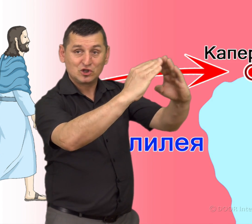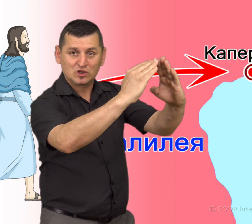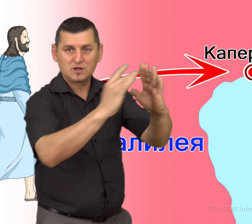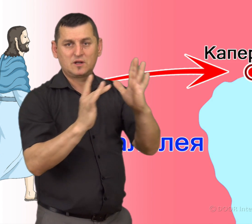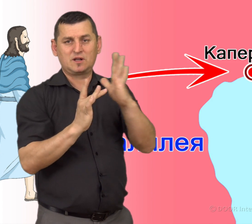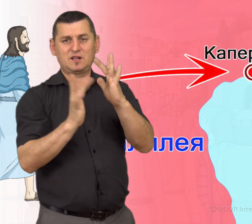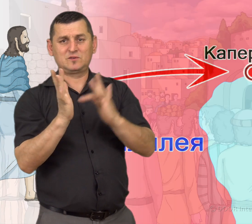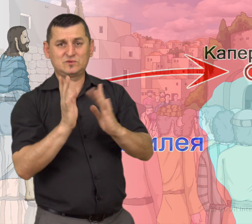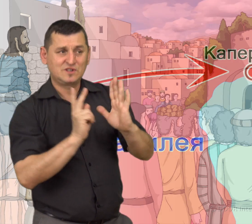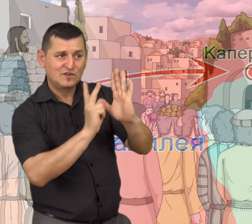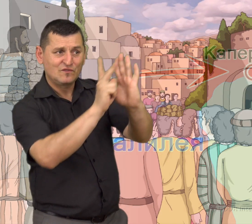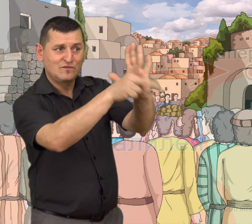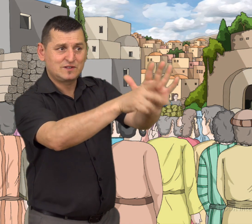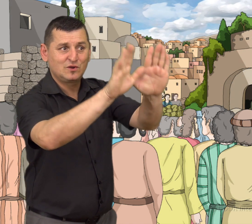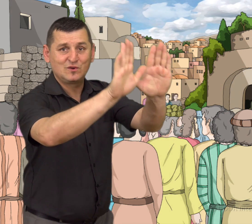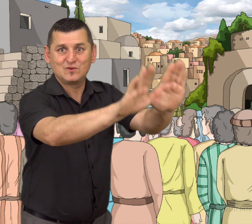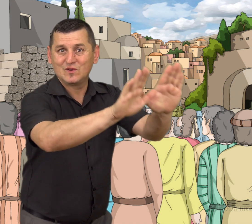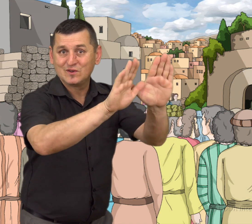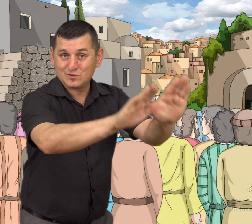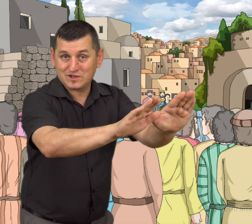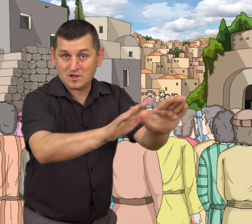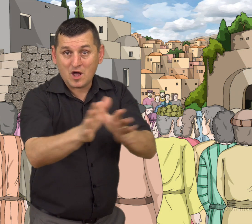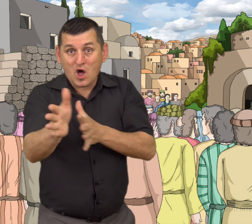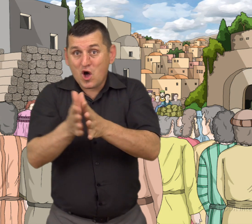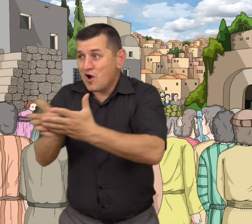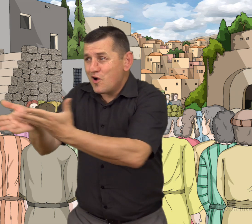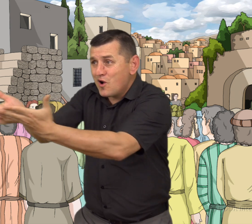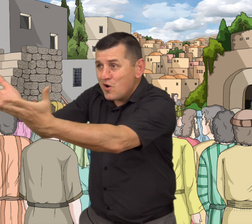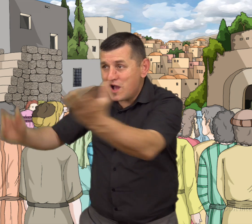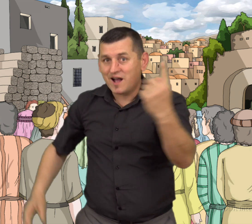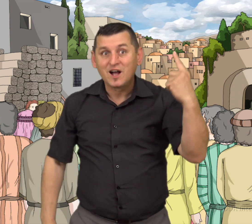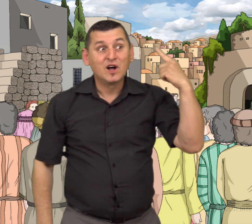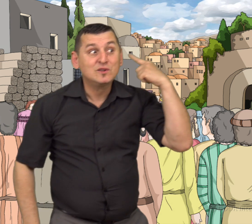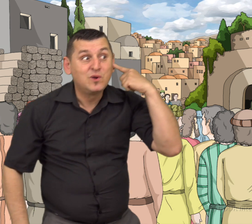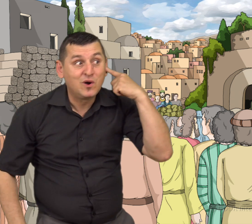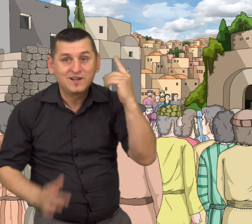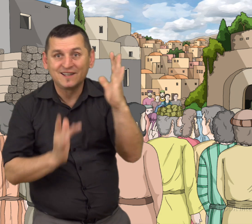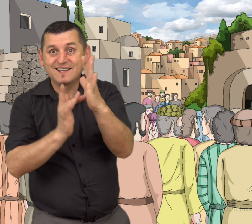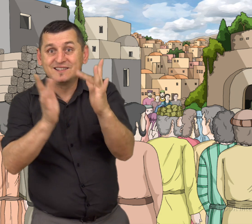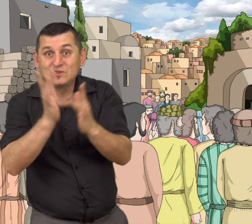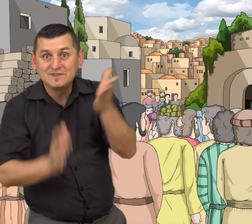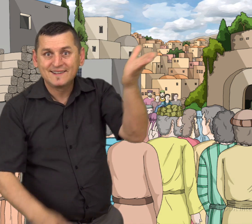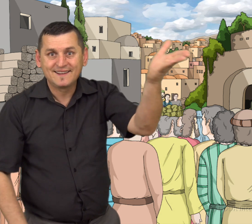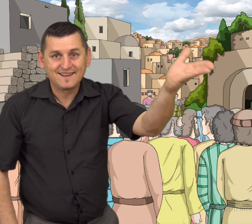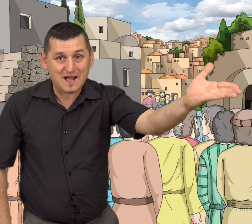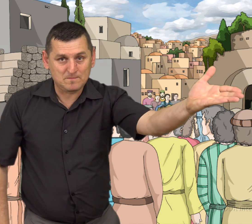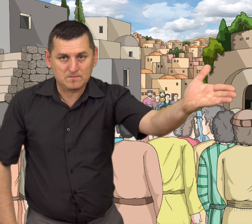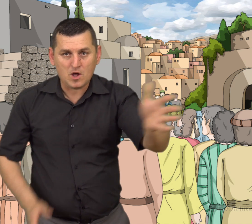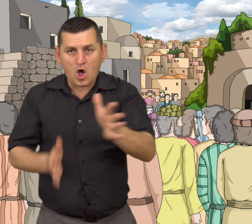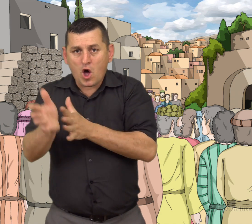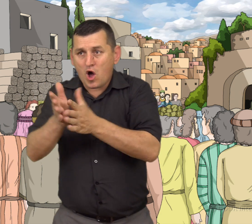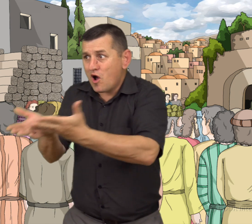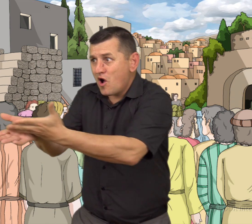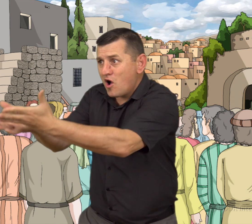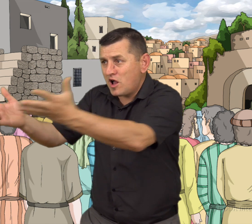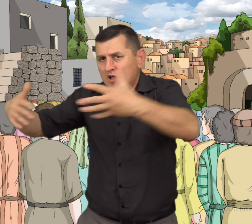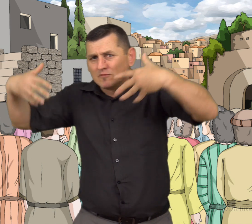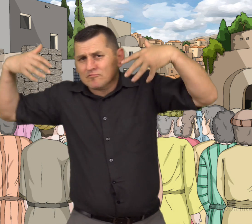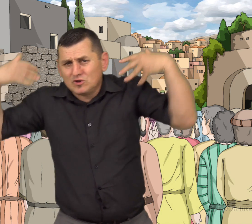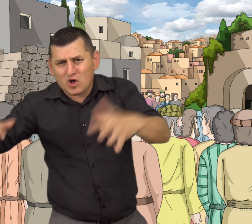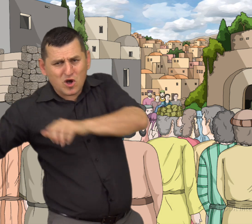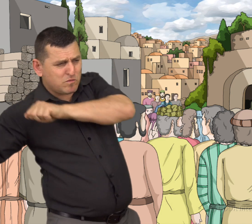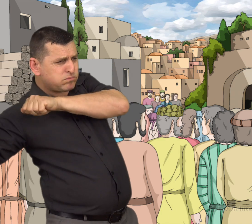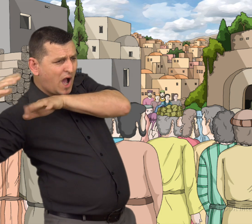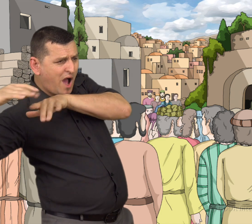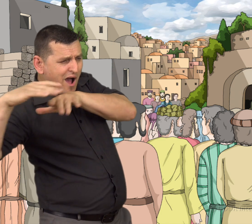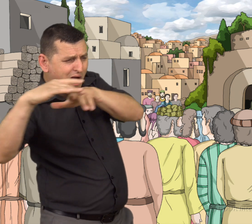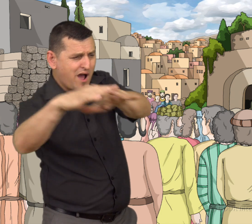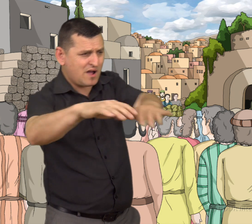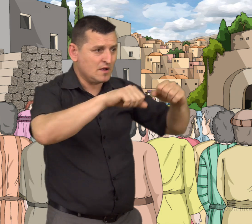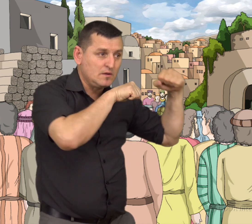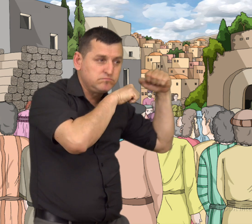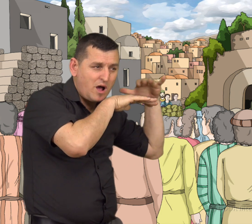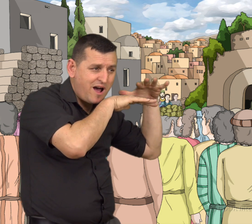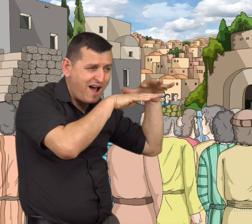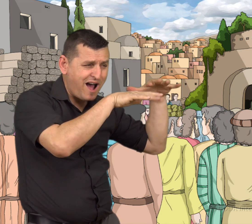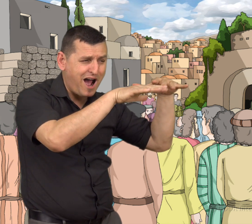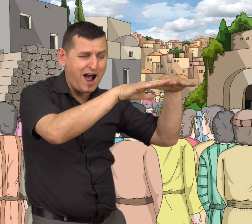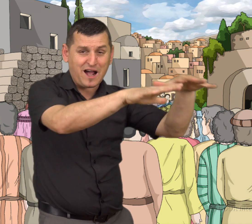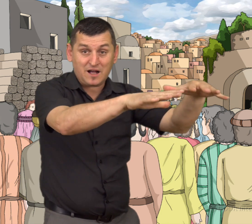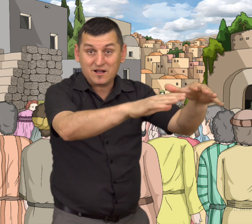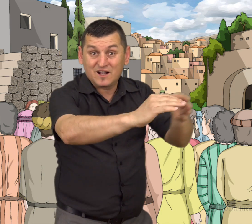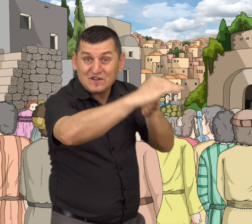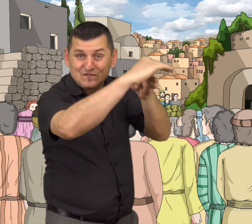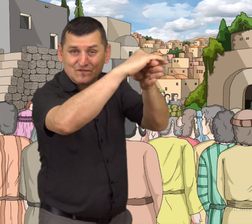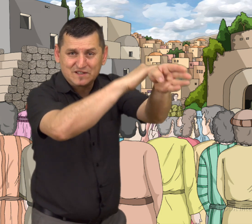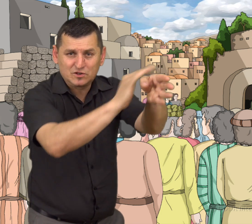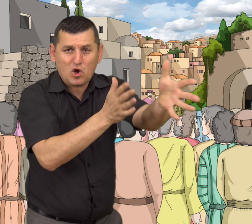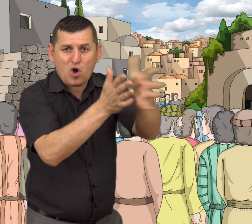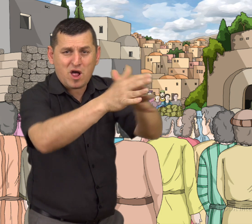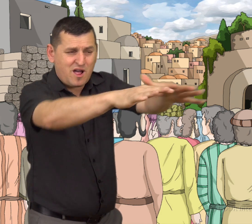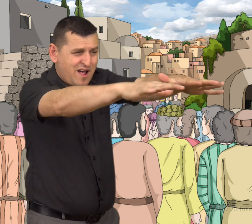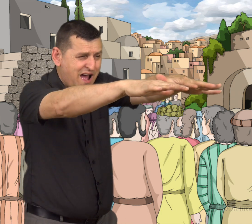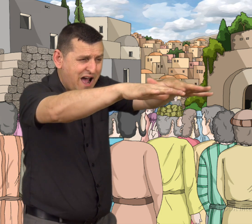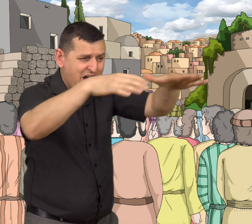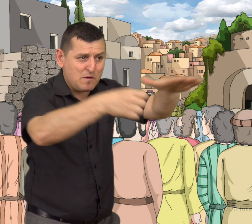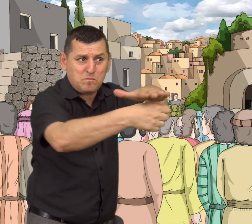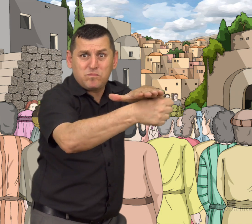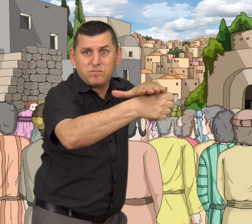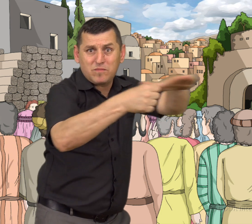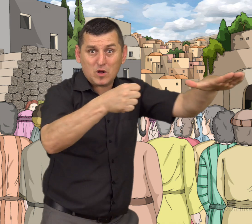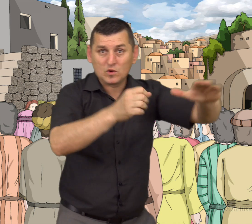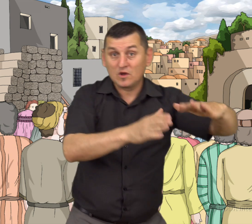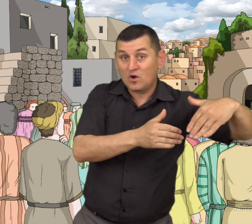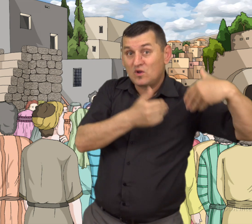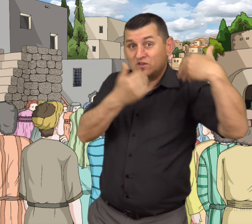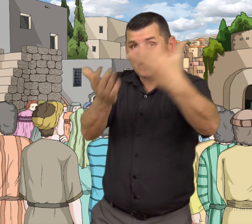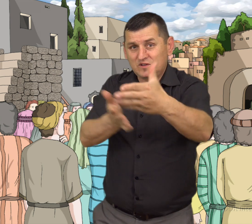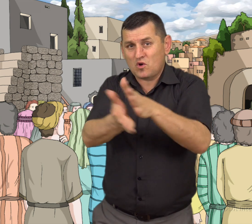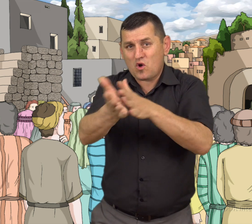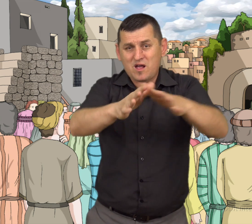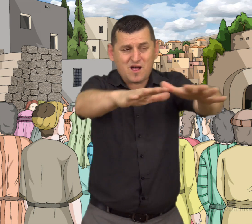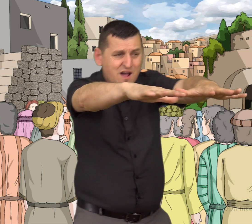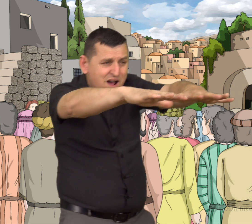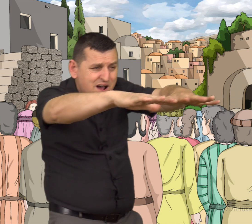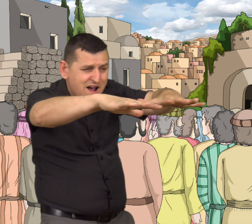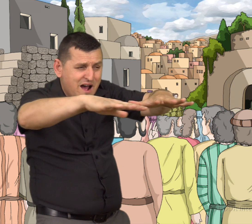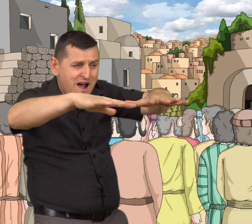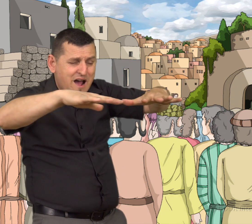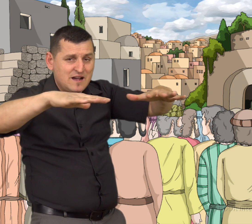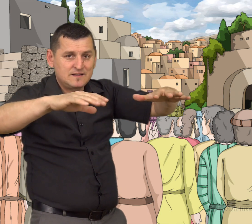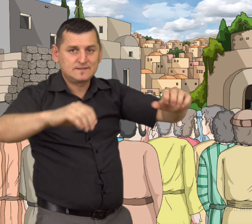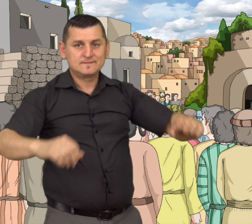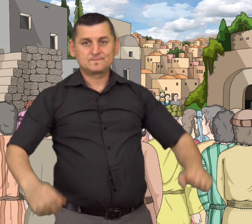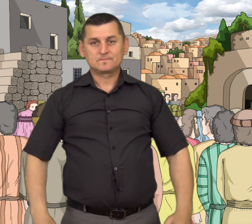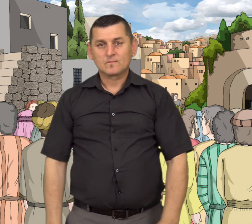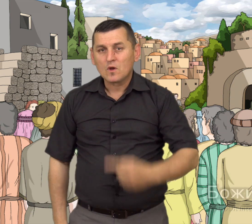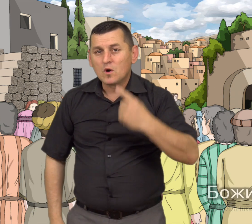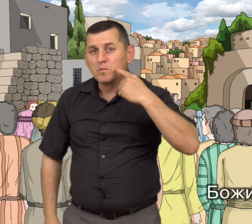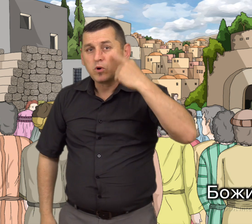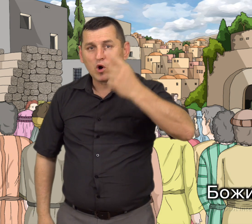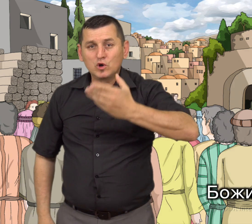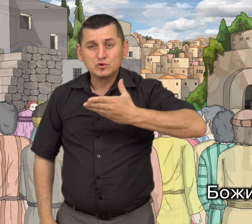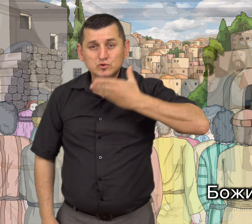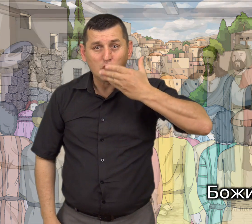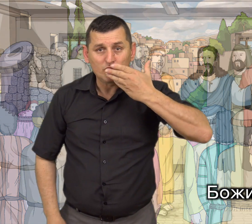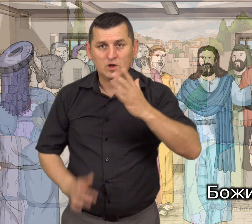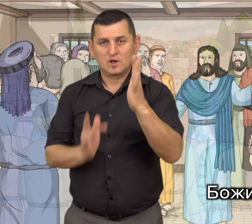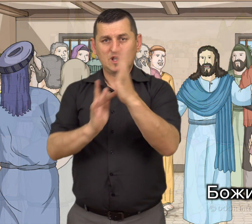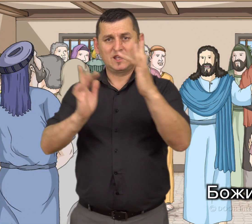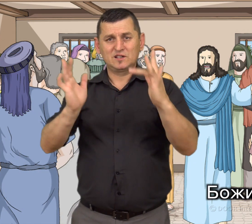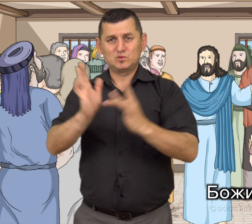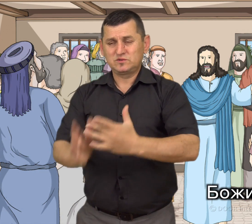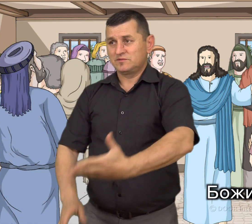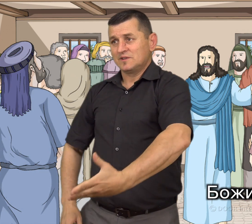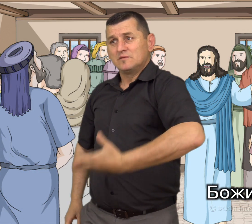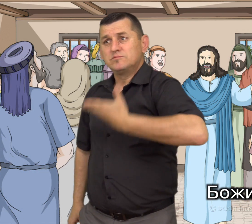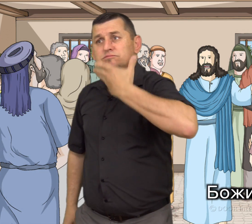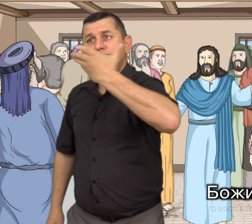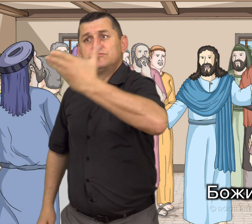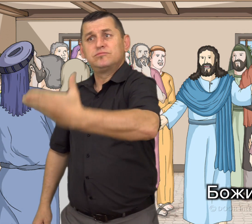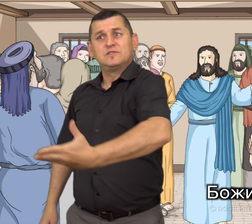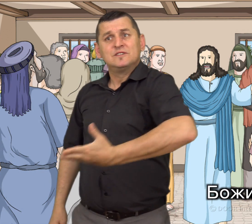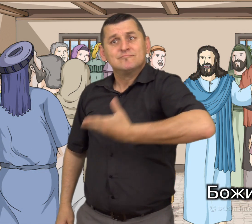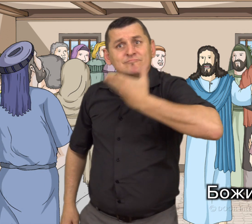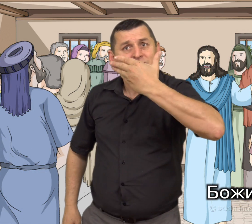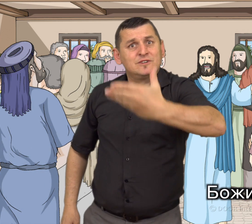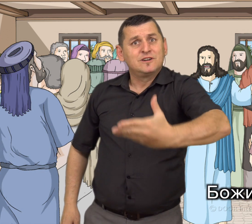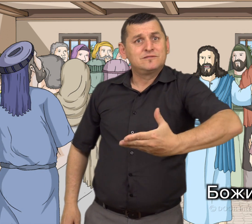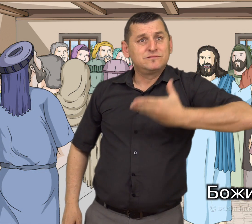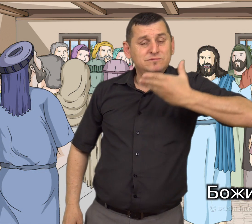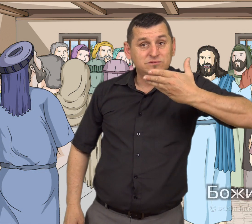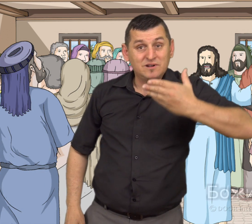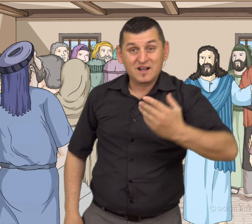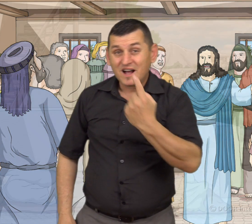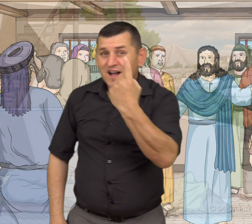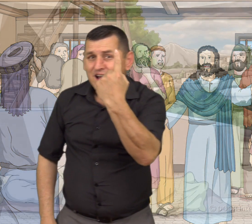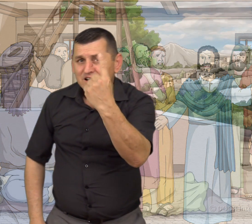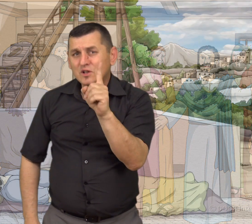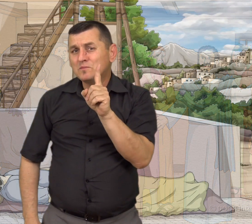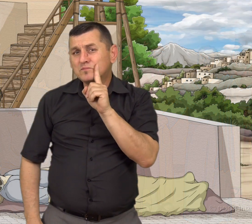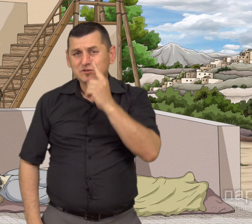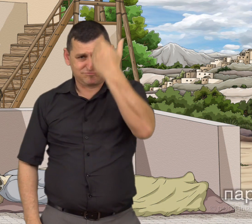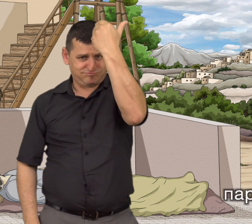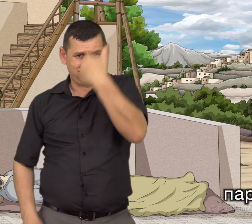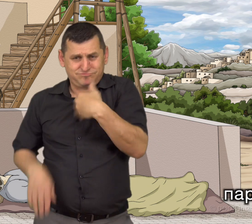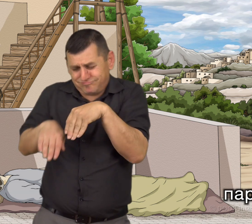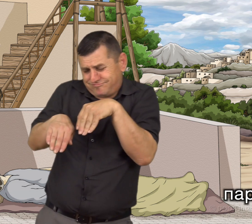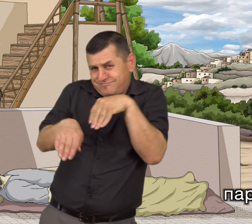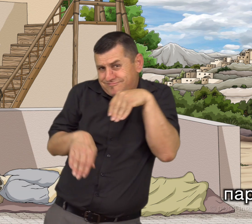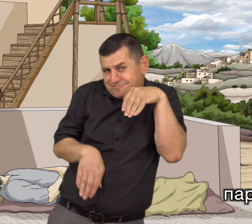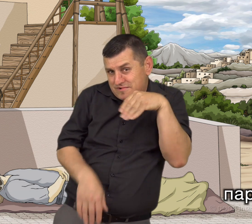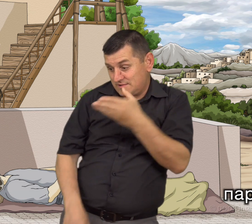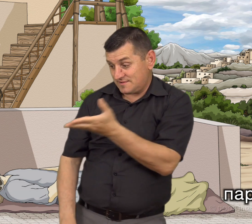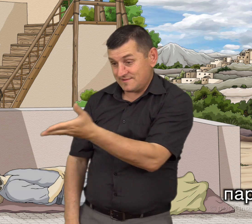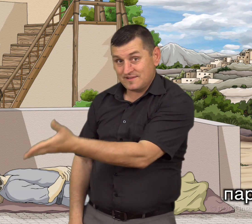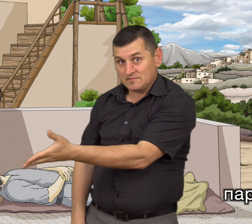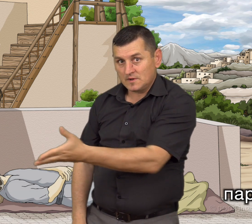And when the people heard that He was home, they gathered in such large numbers that there was no more room, not even outside the door, as Jesus spoke the word to them.